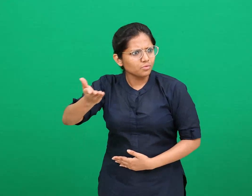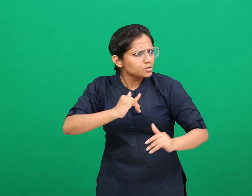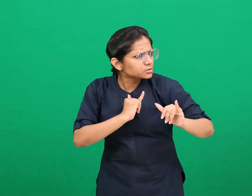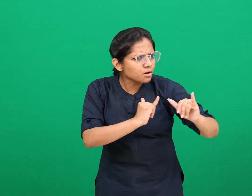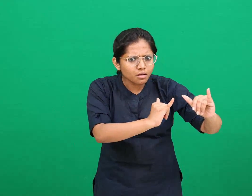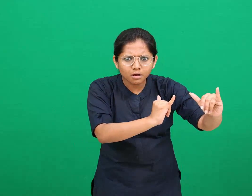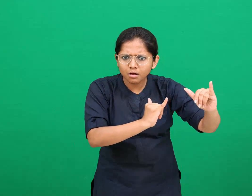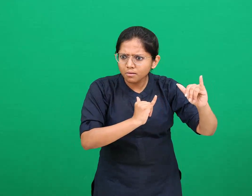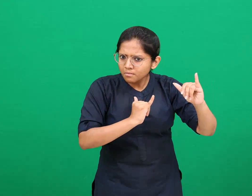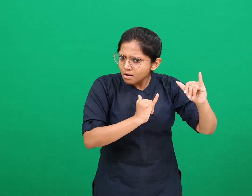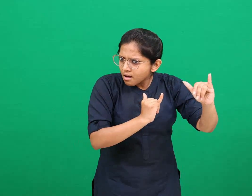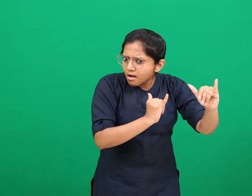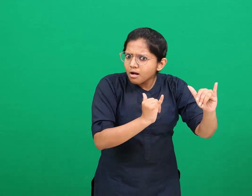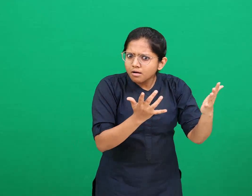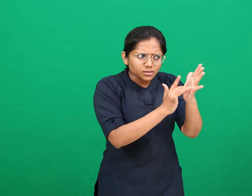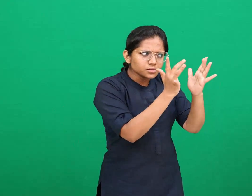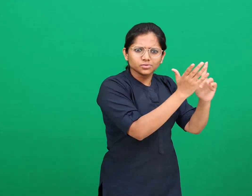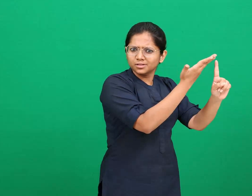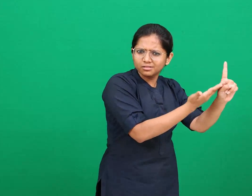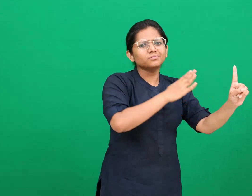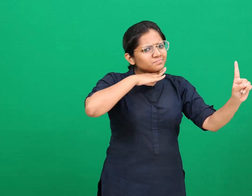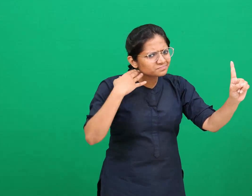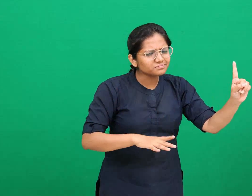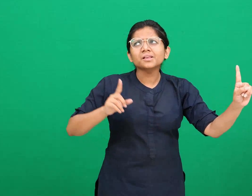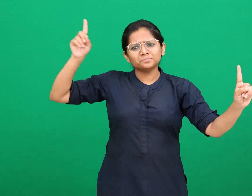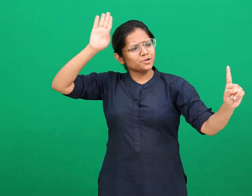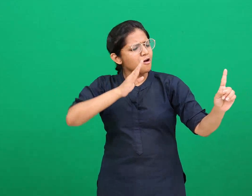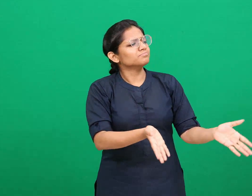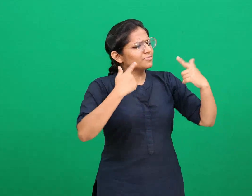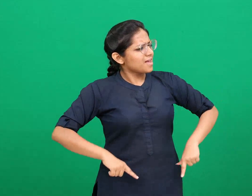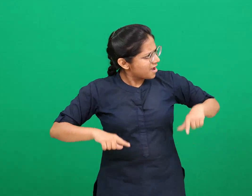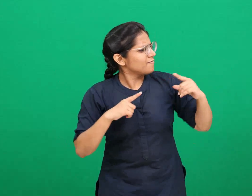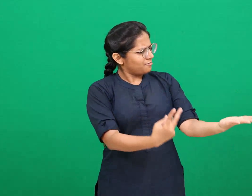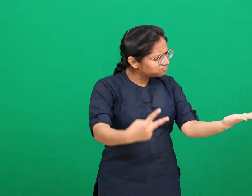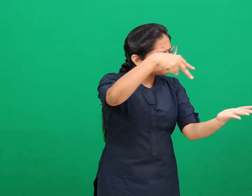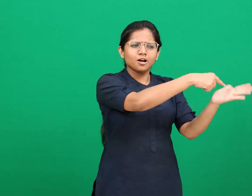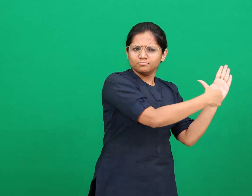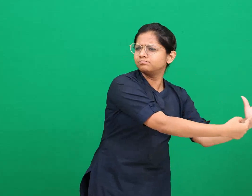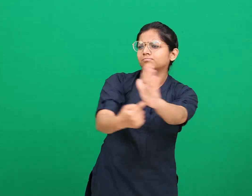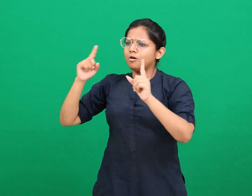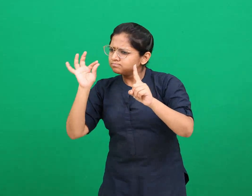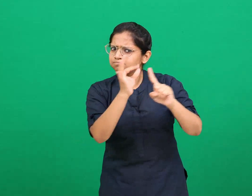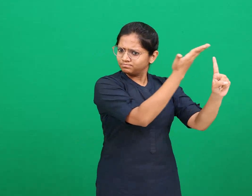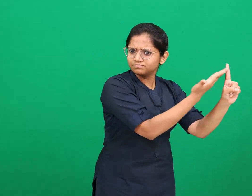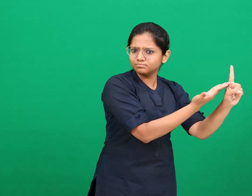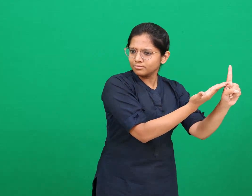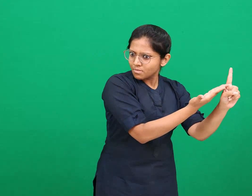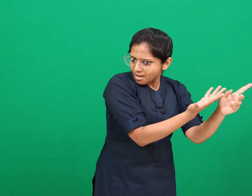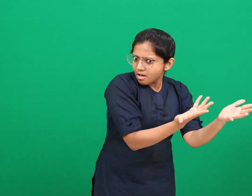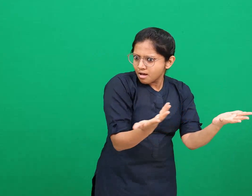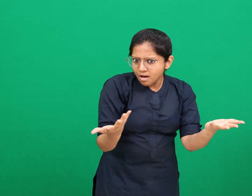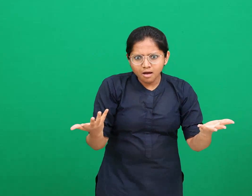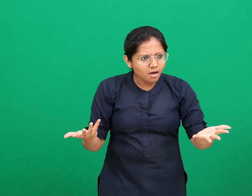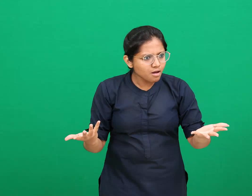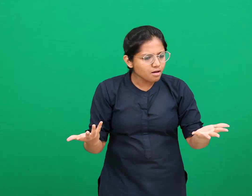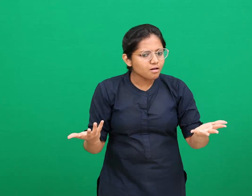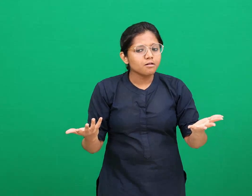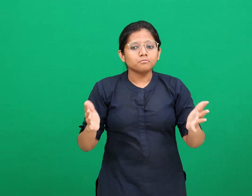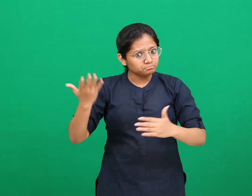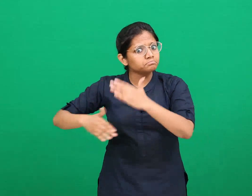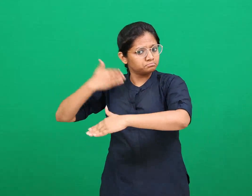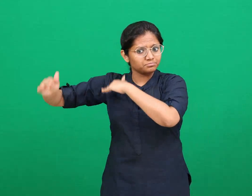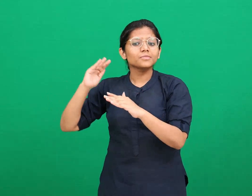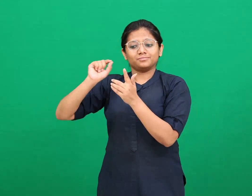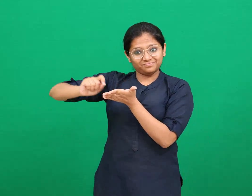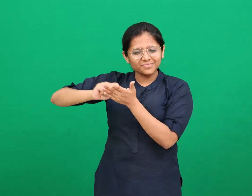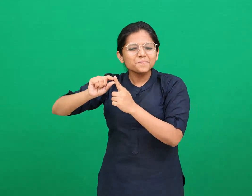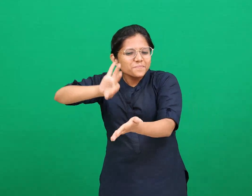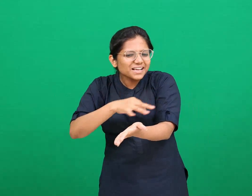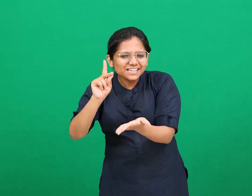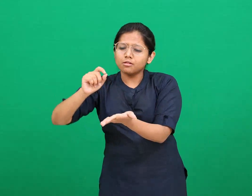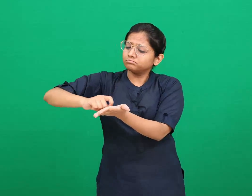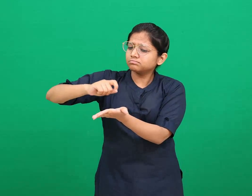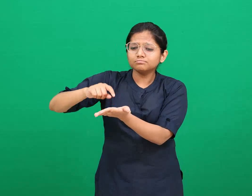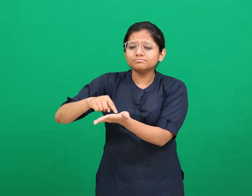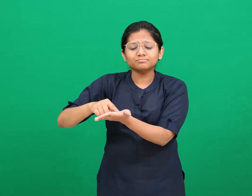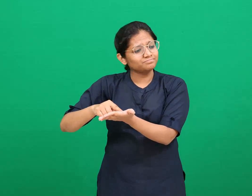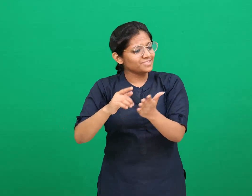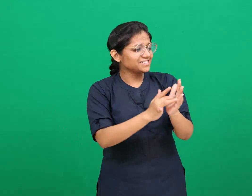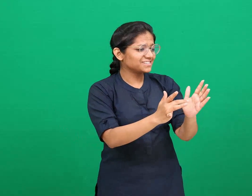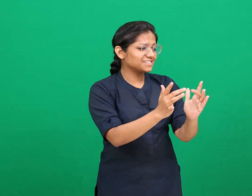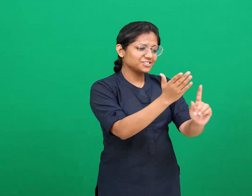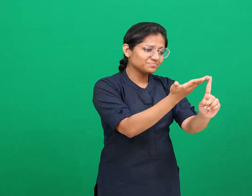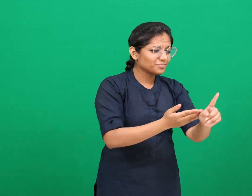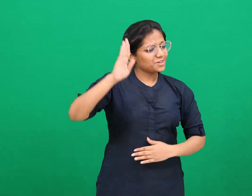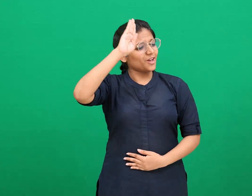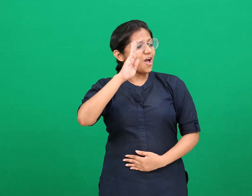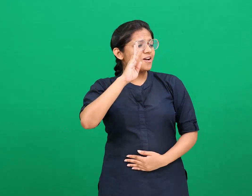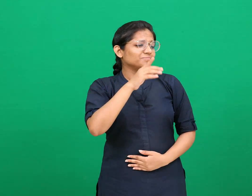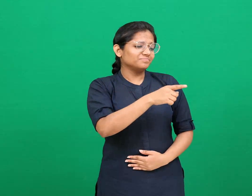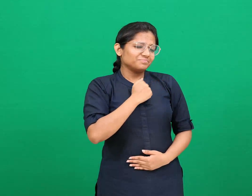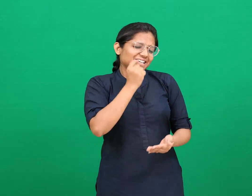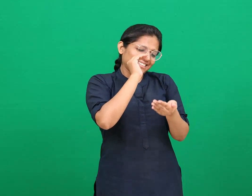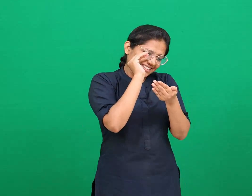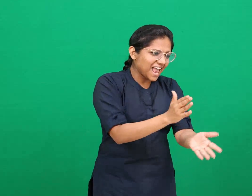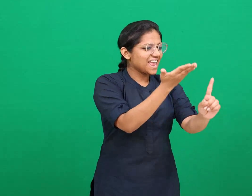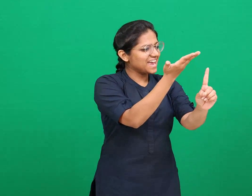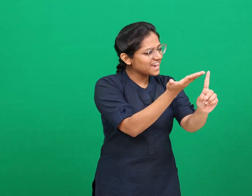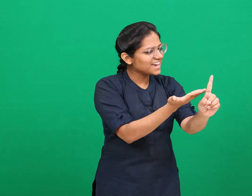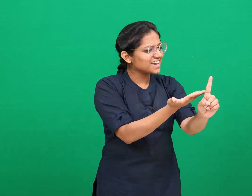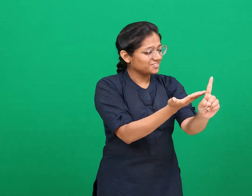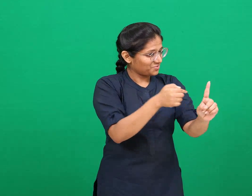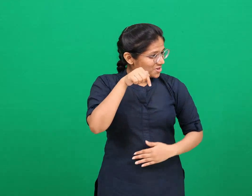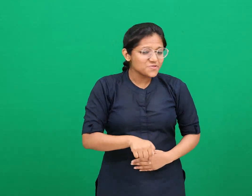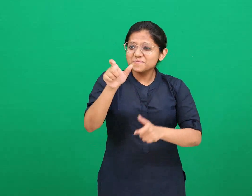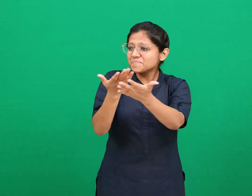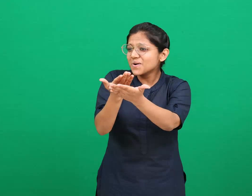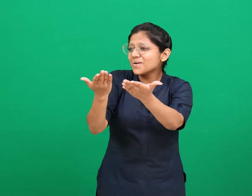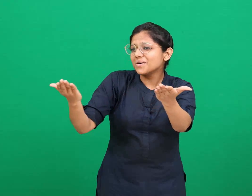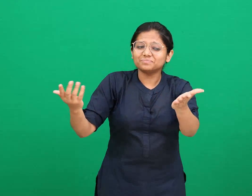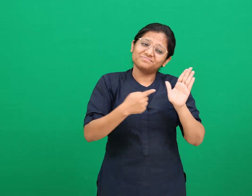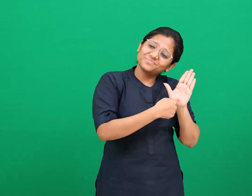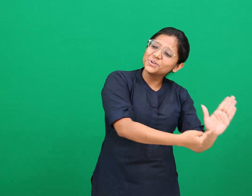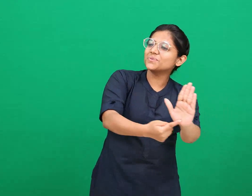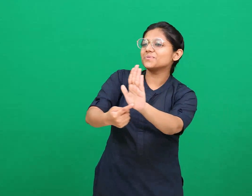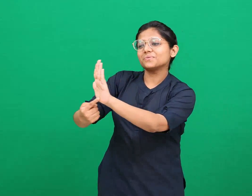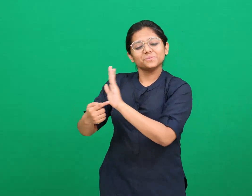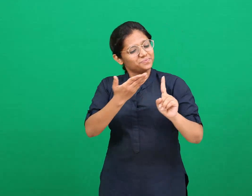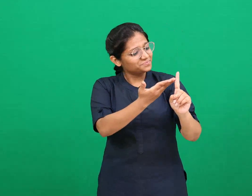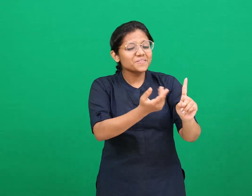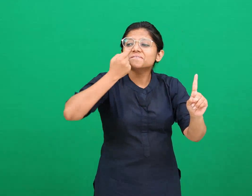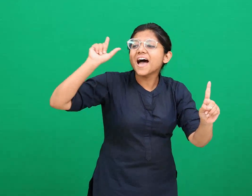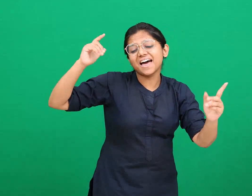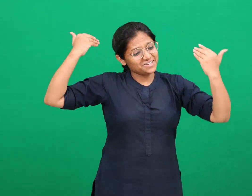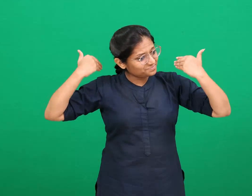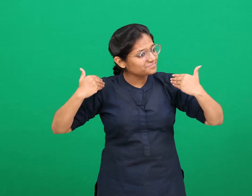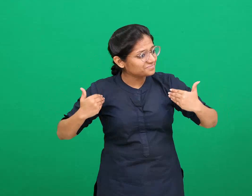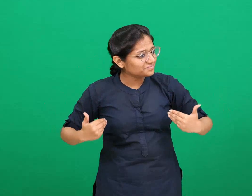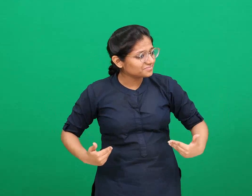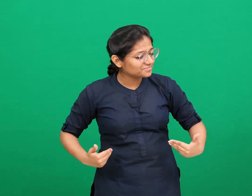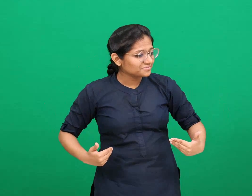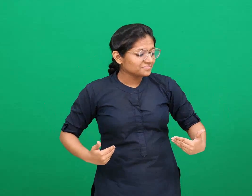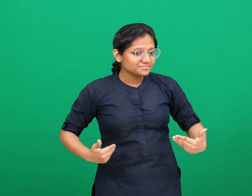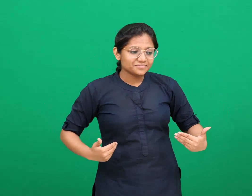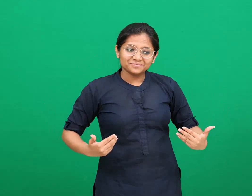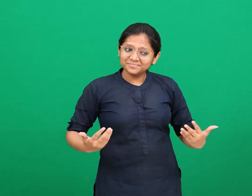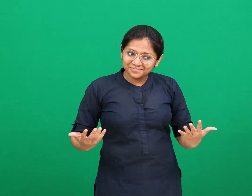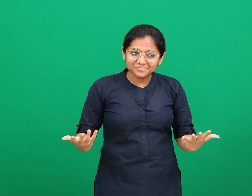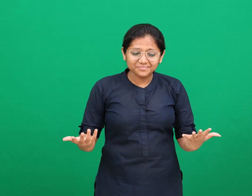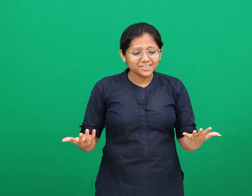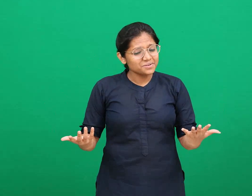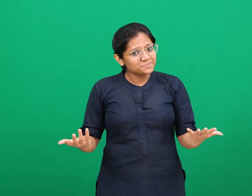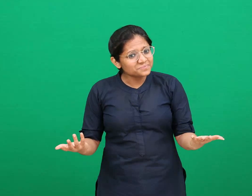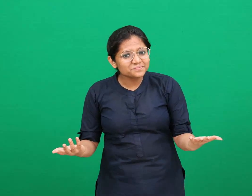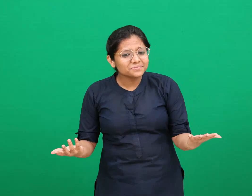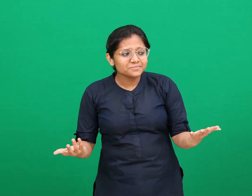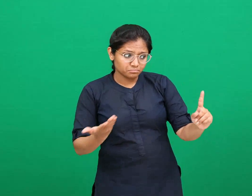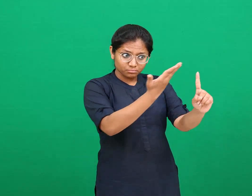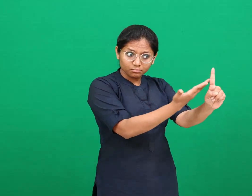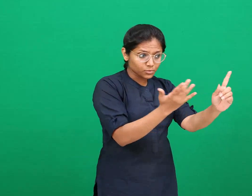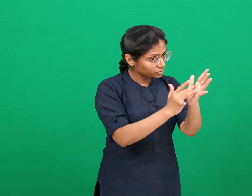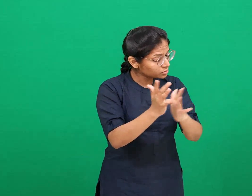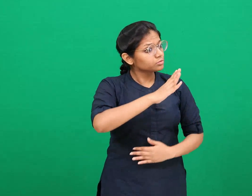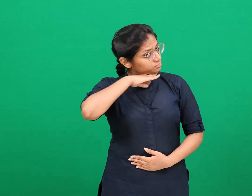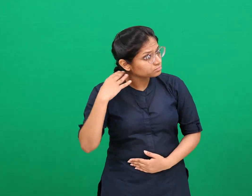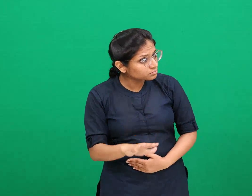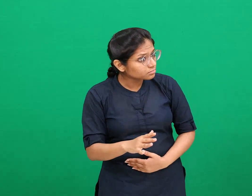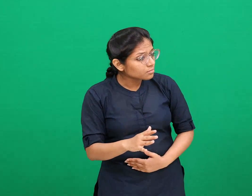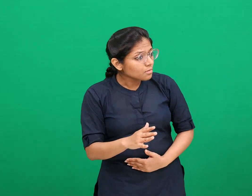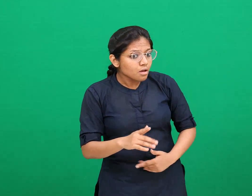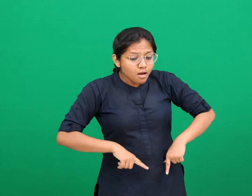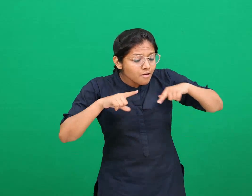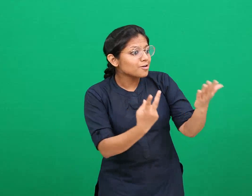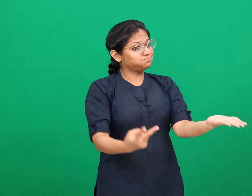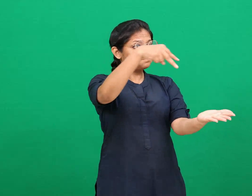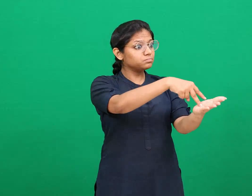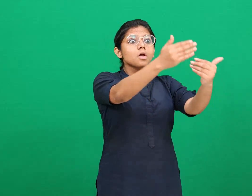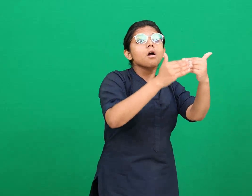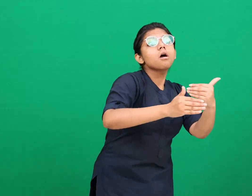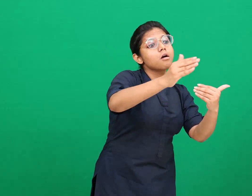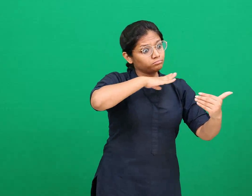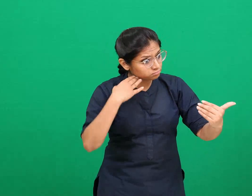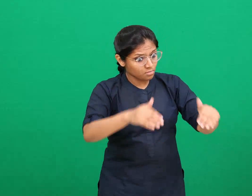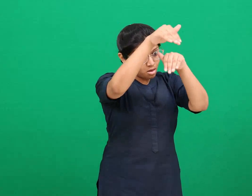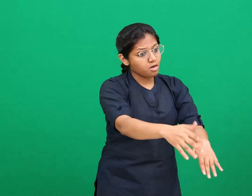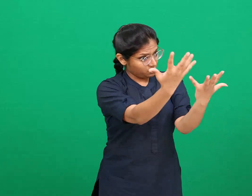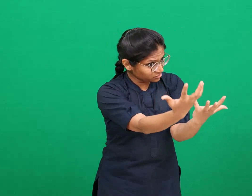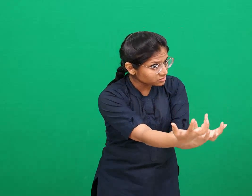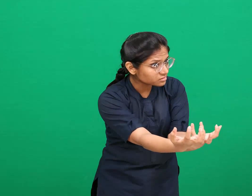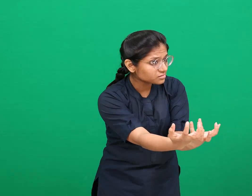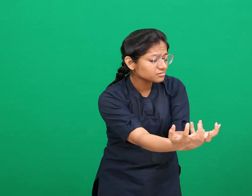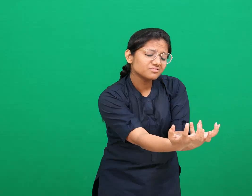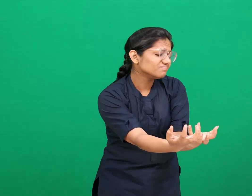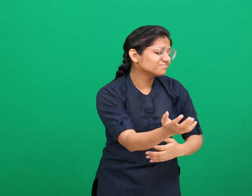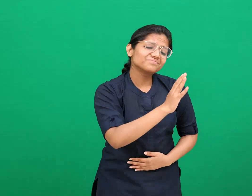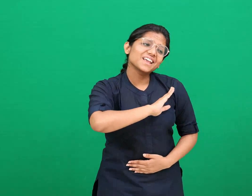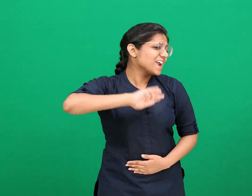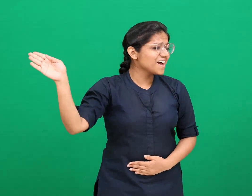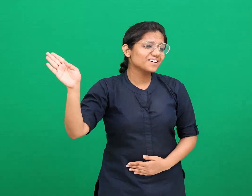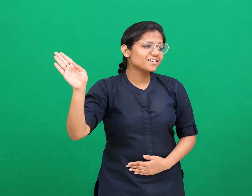As it is written in the second Psalm: ' You are My Son; today I have become Your Father.' In fact, God raised Him from the dead, never to see decay.